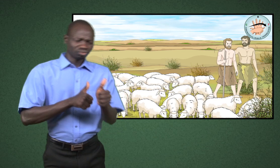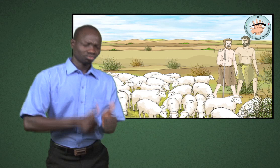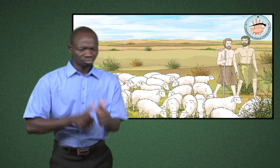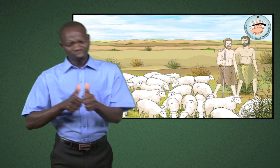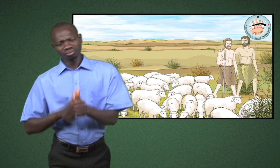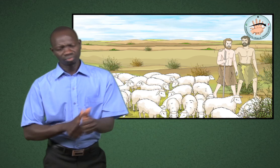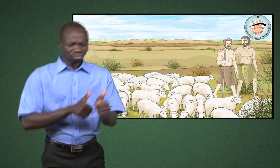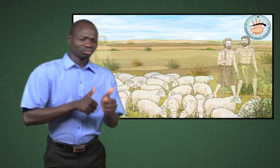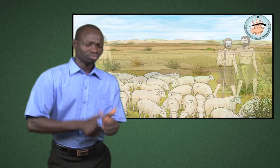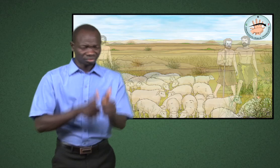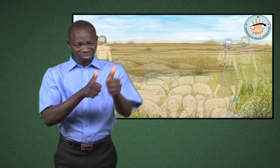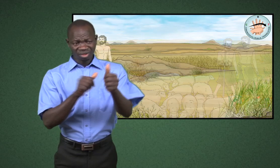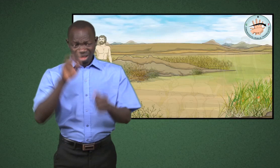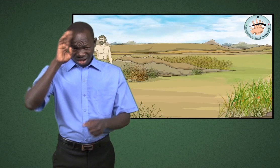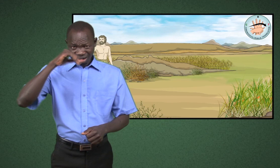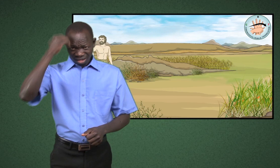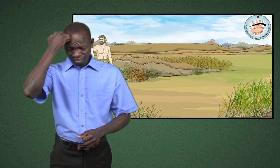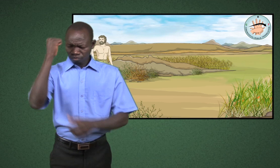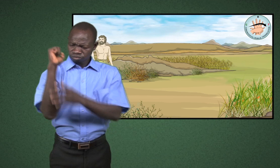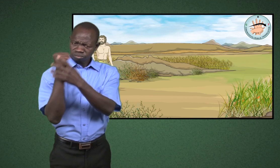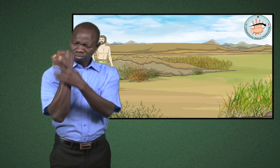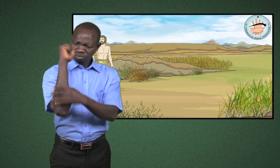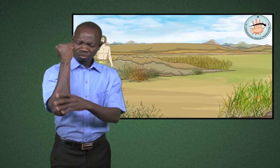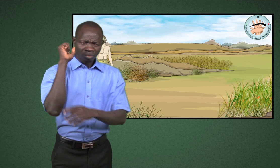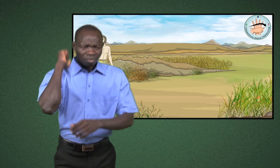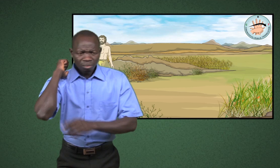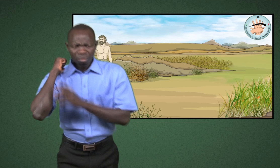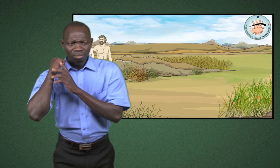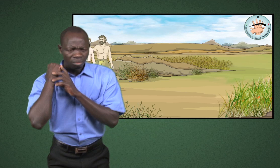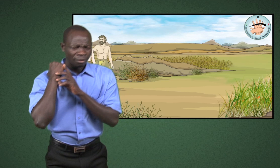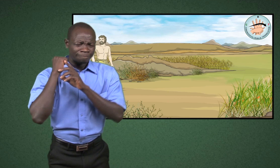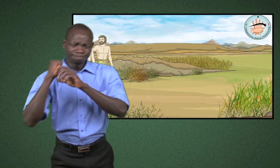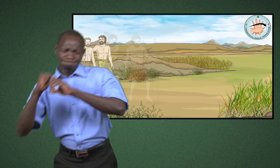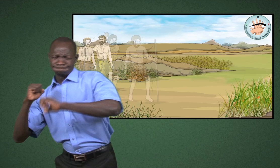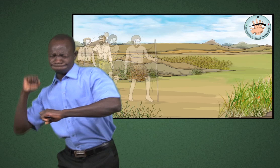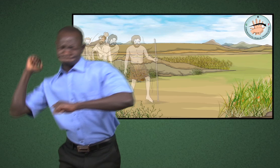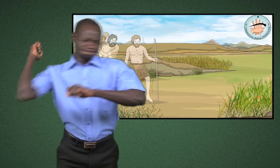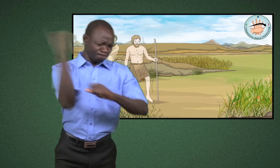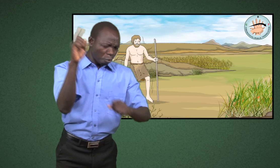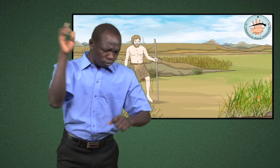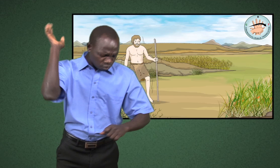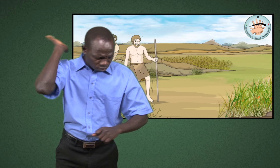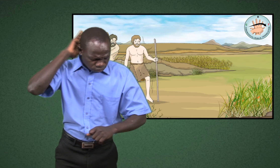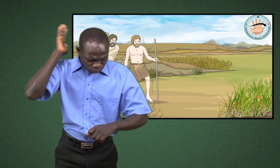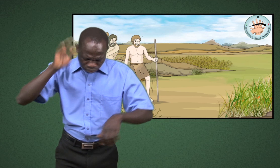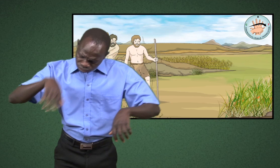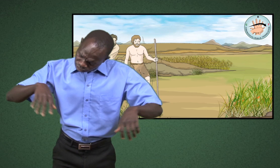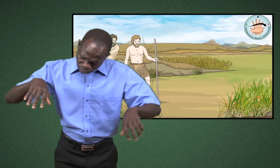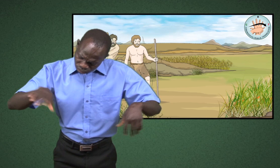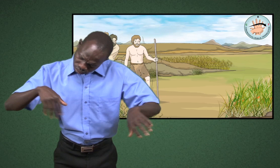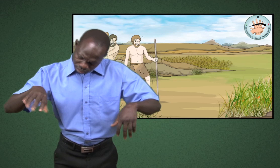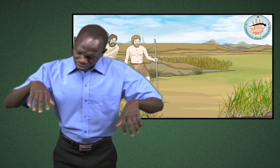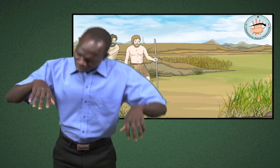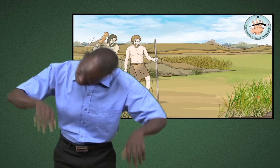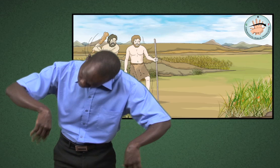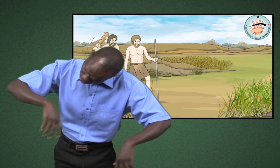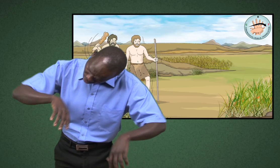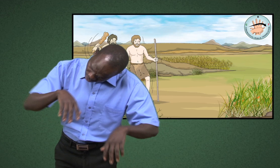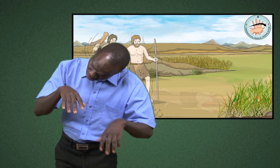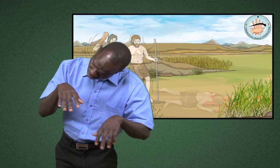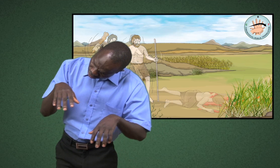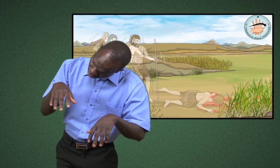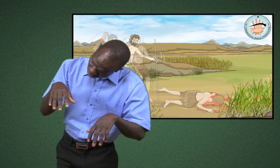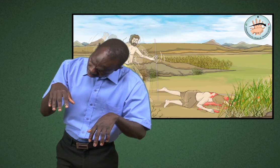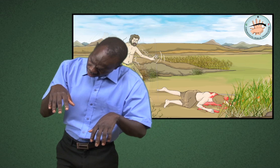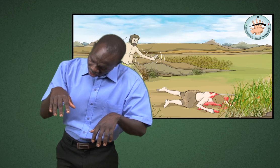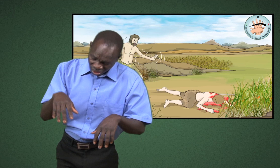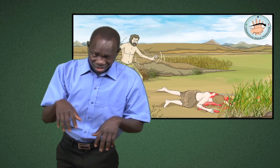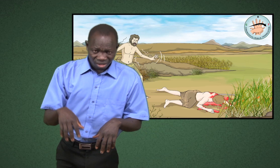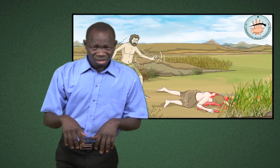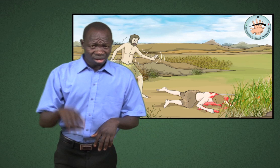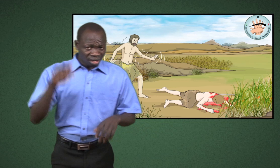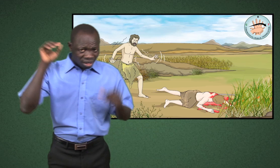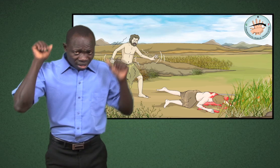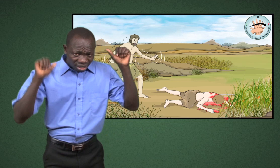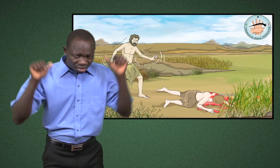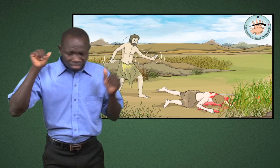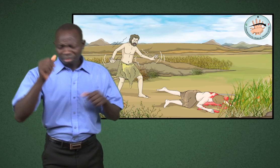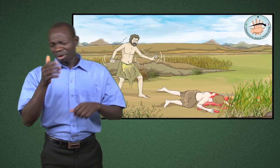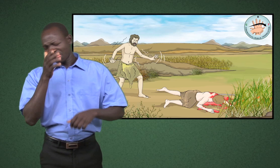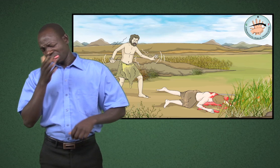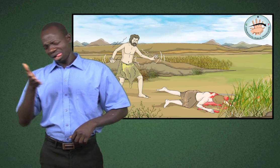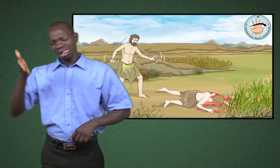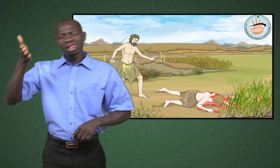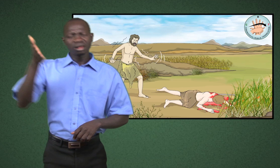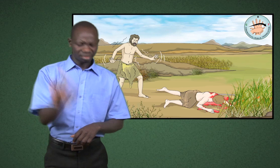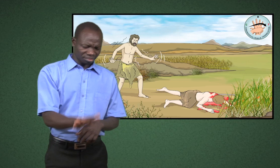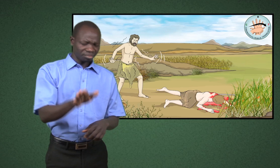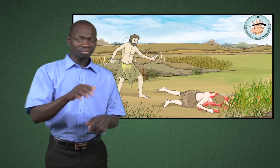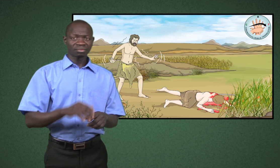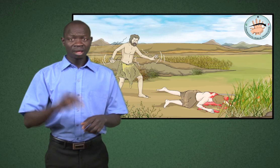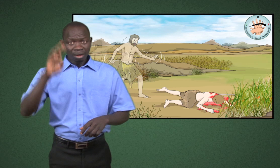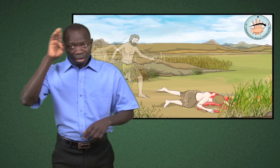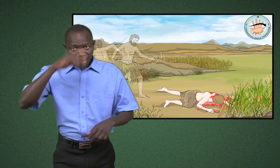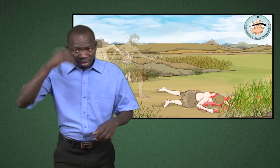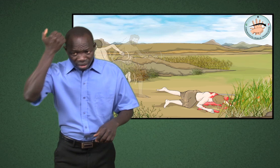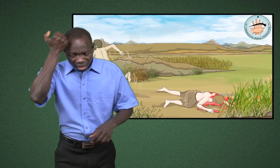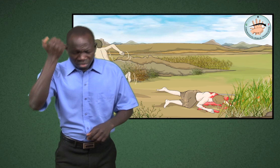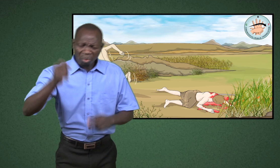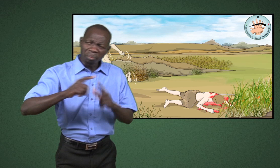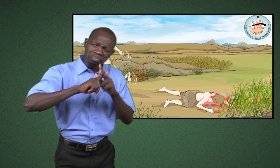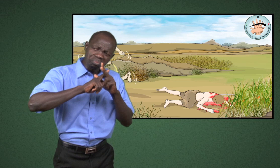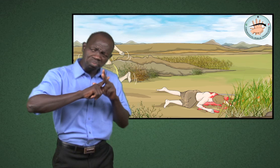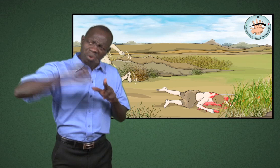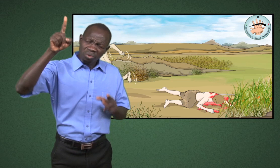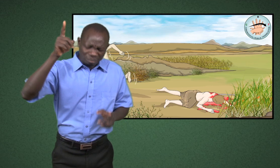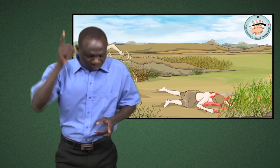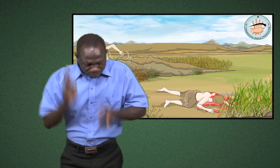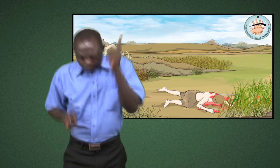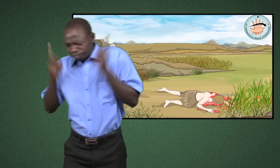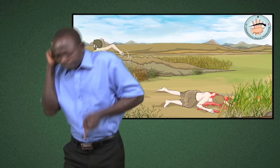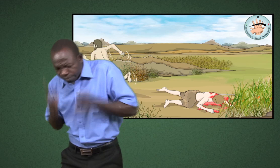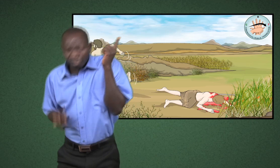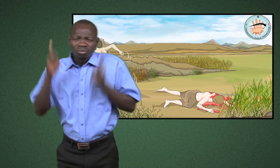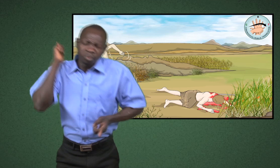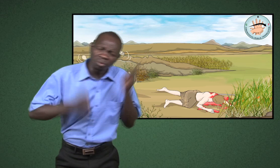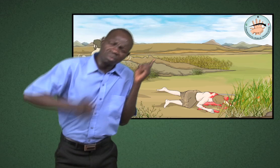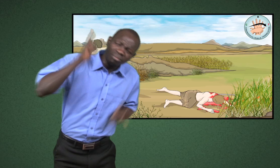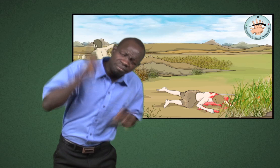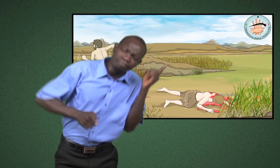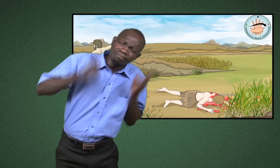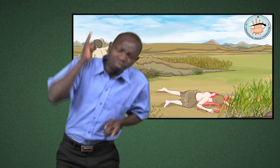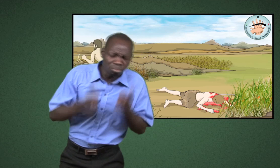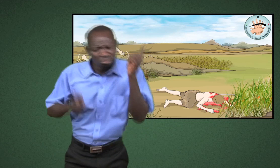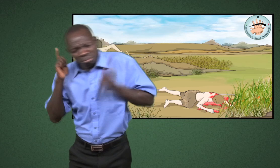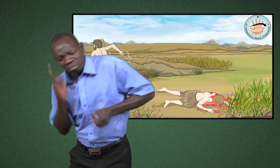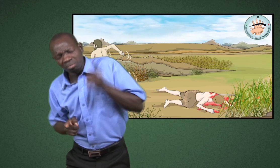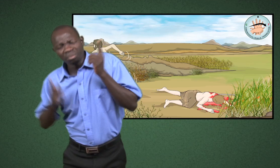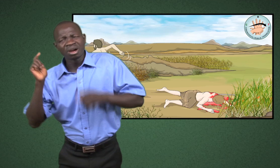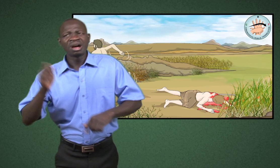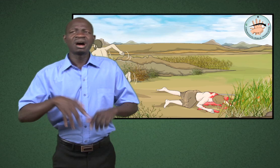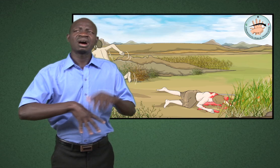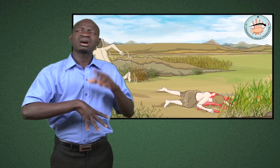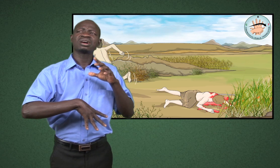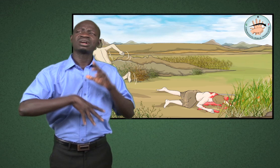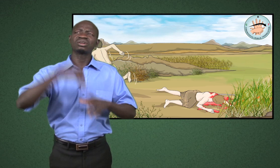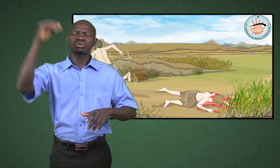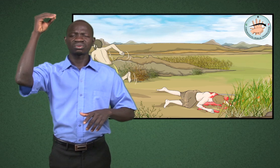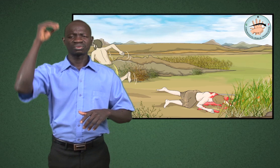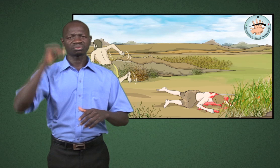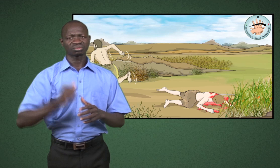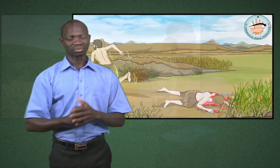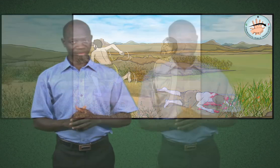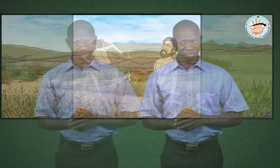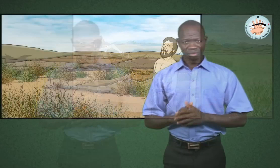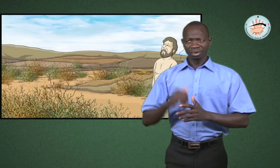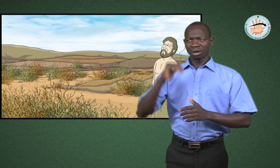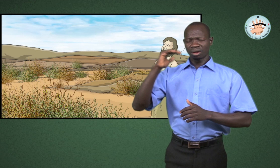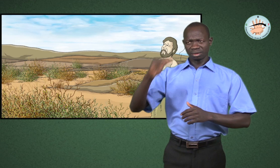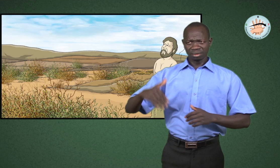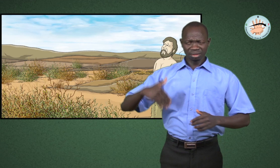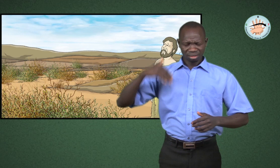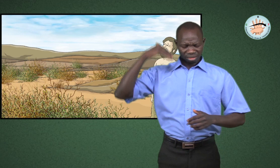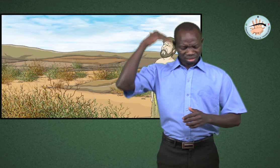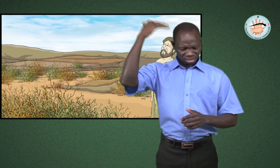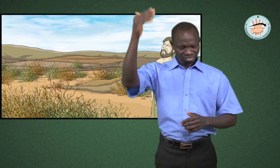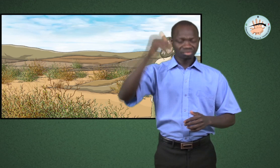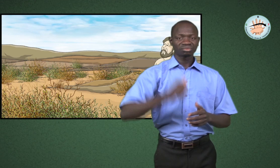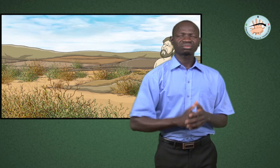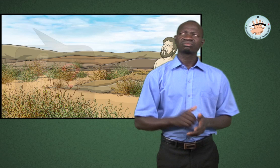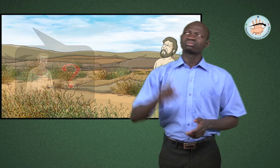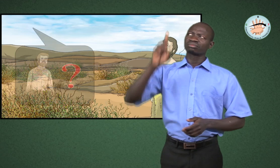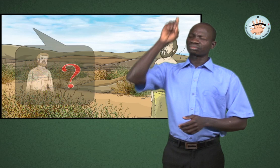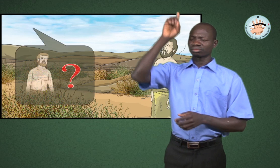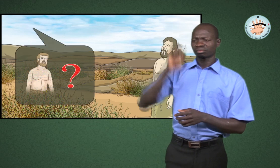And while they were in the field, Cain rose up against his brother Abel and killed him.